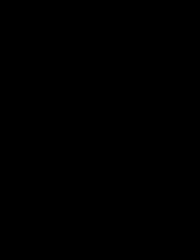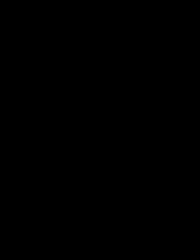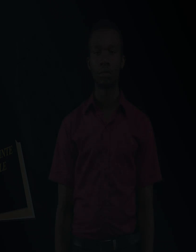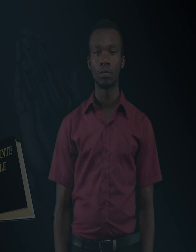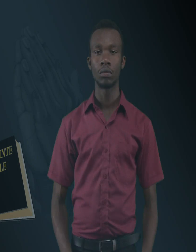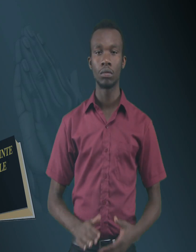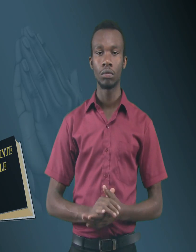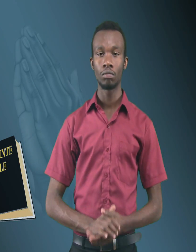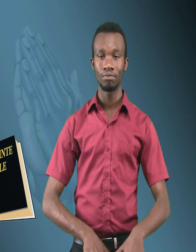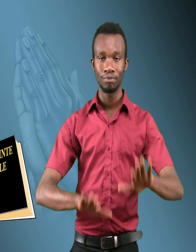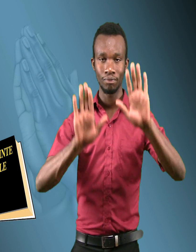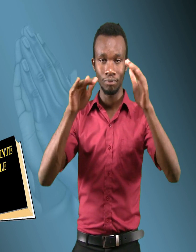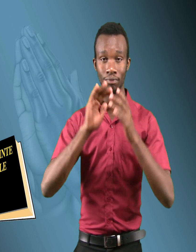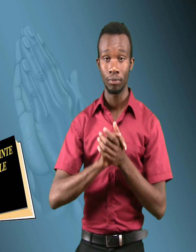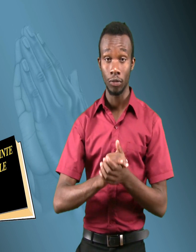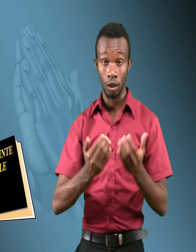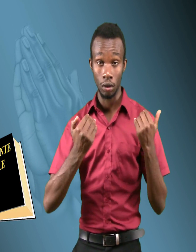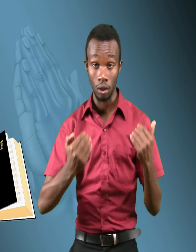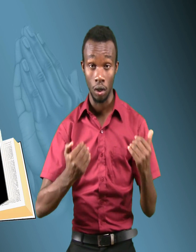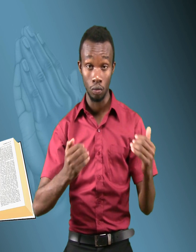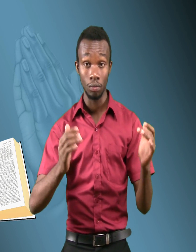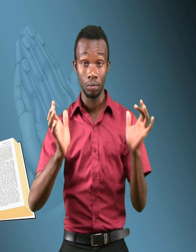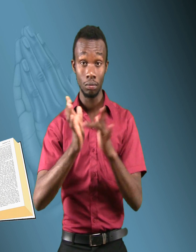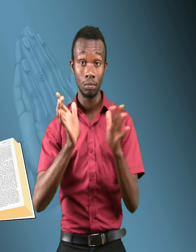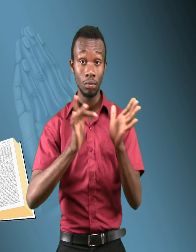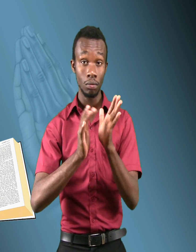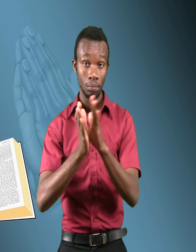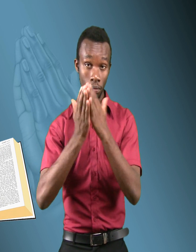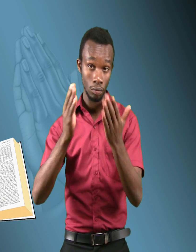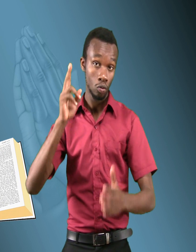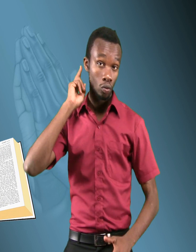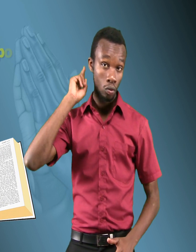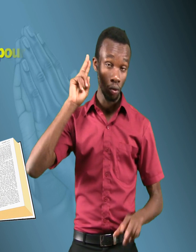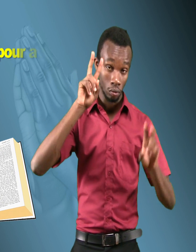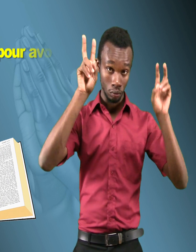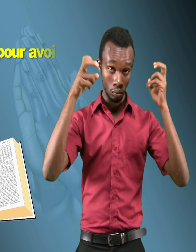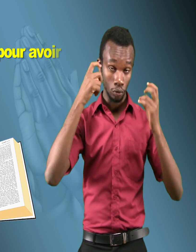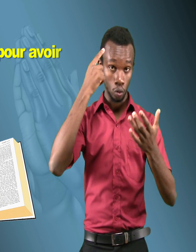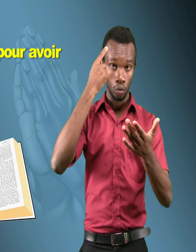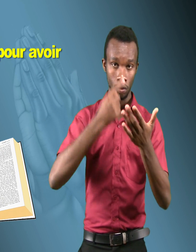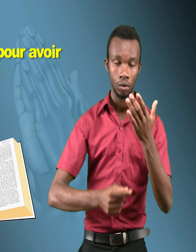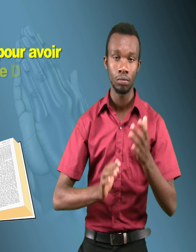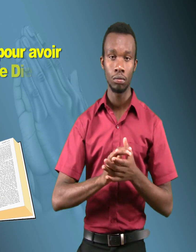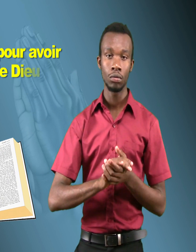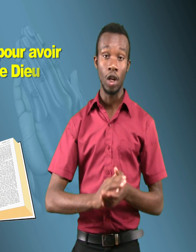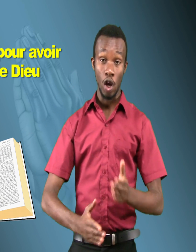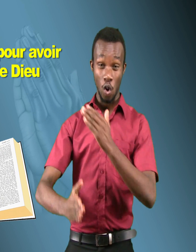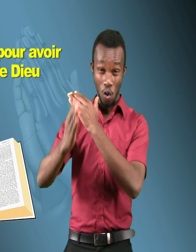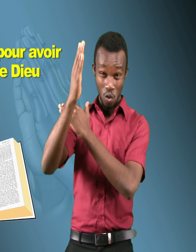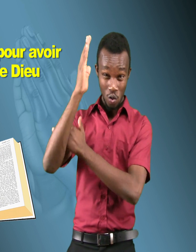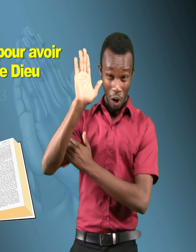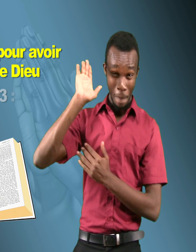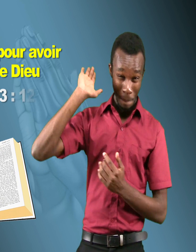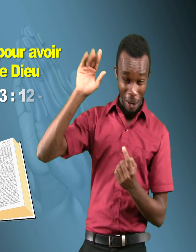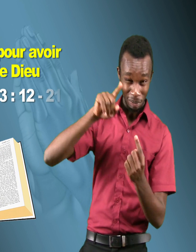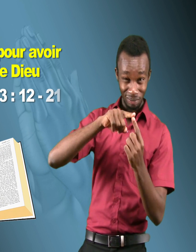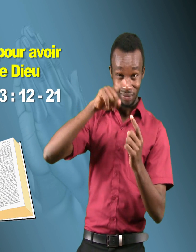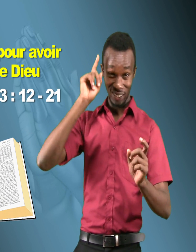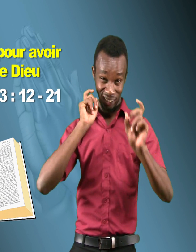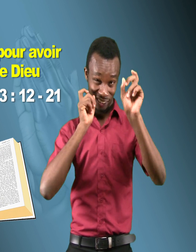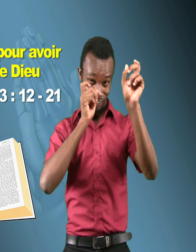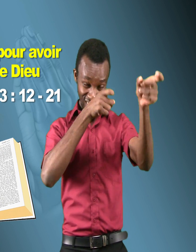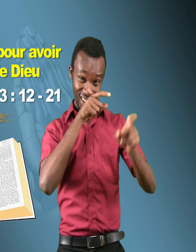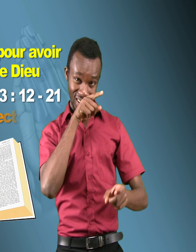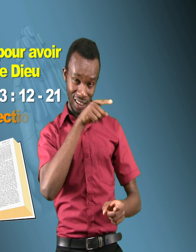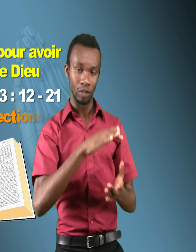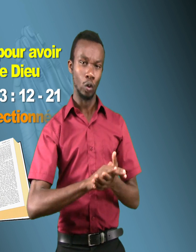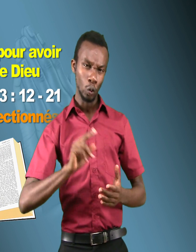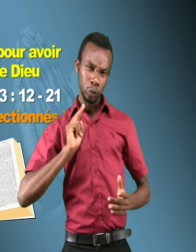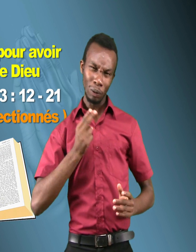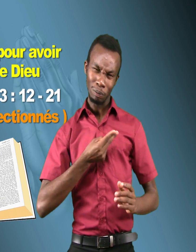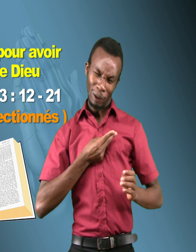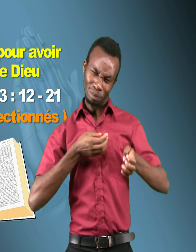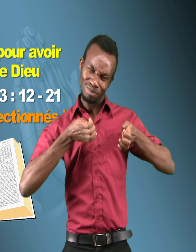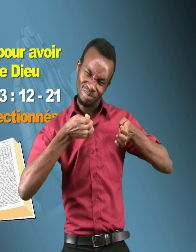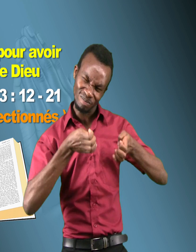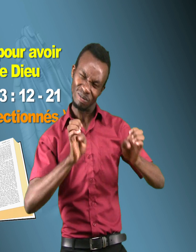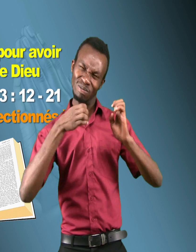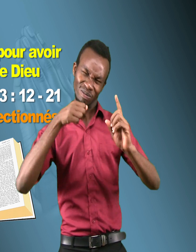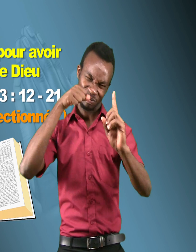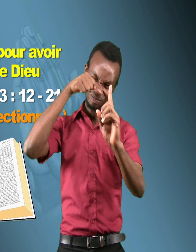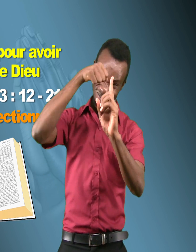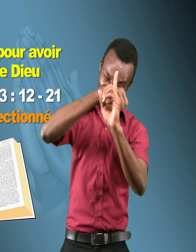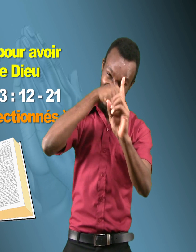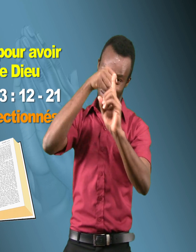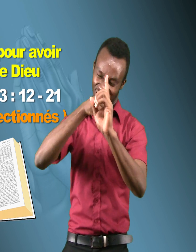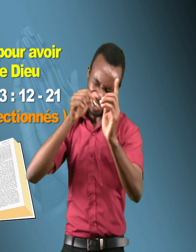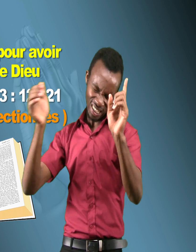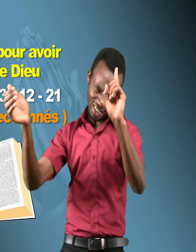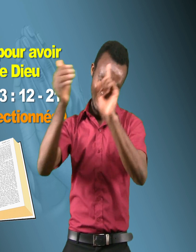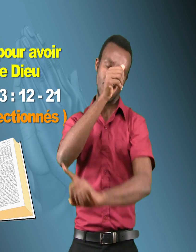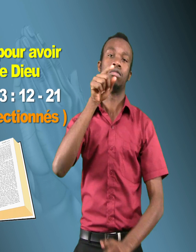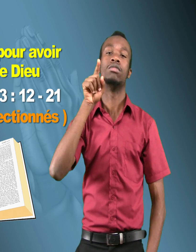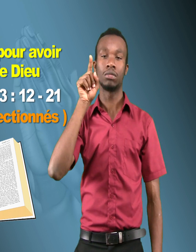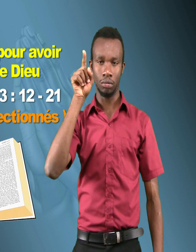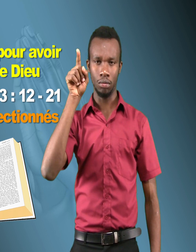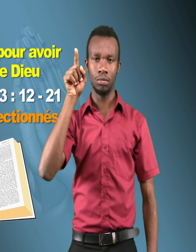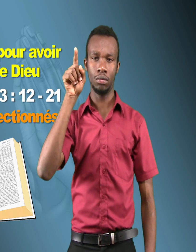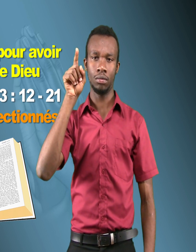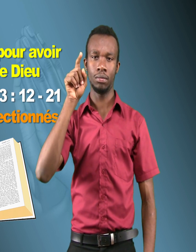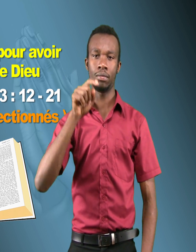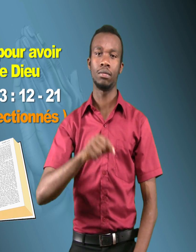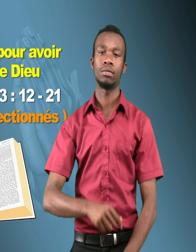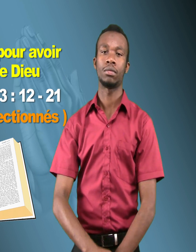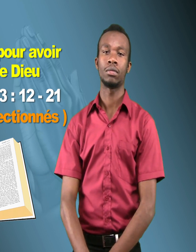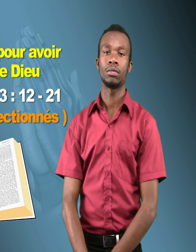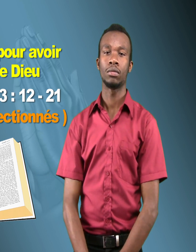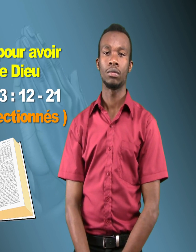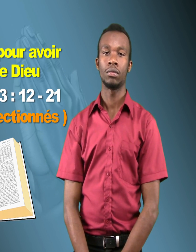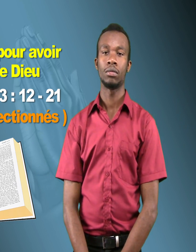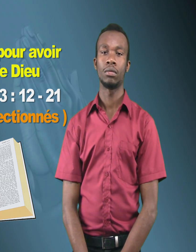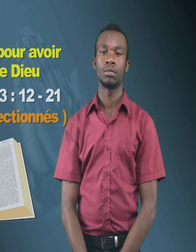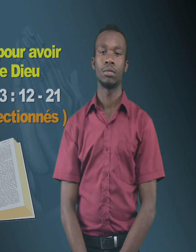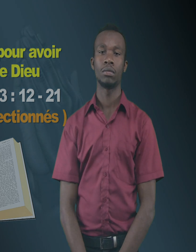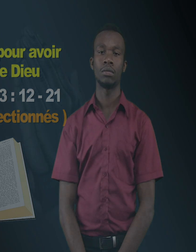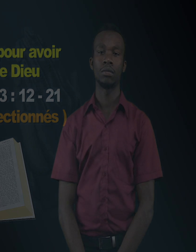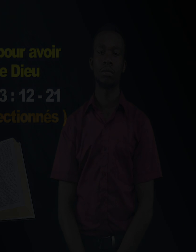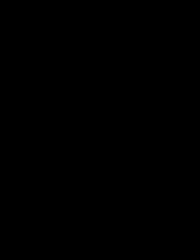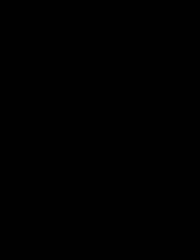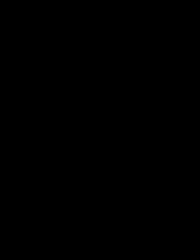Striving to get God's prize